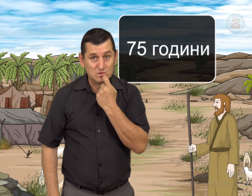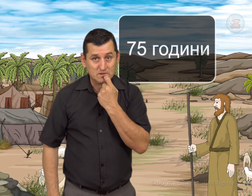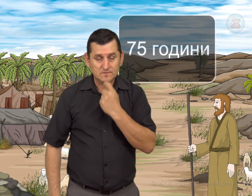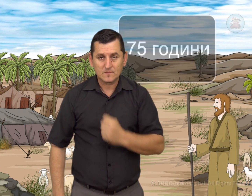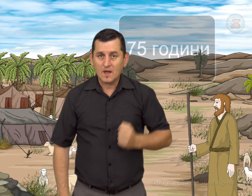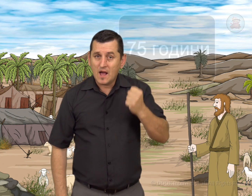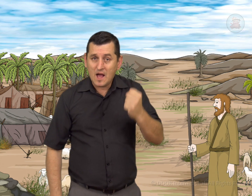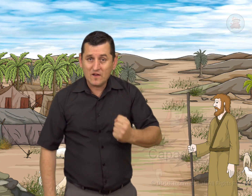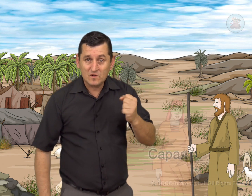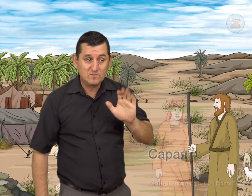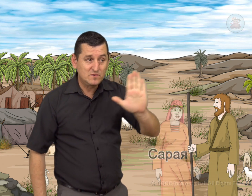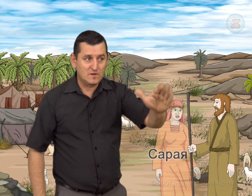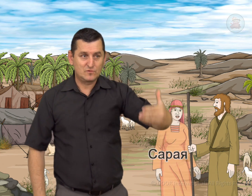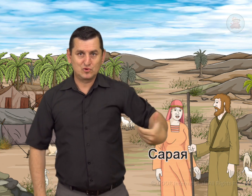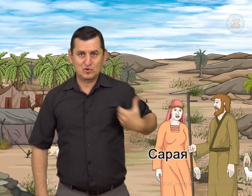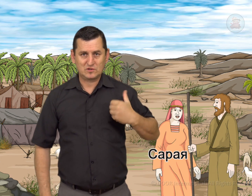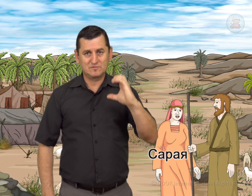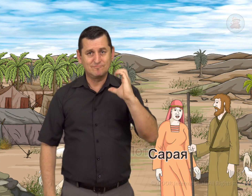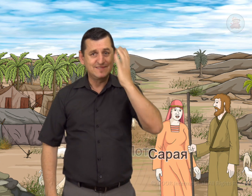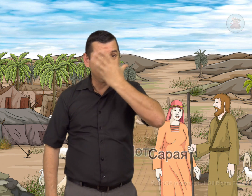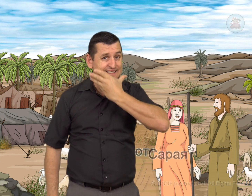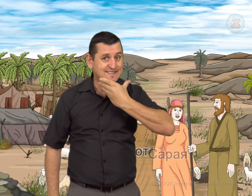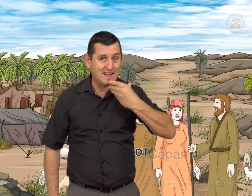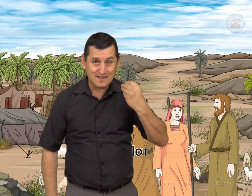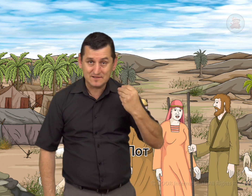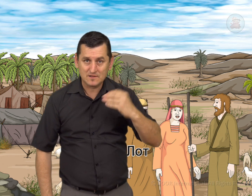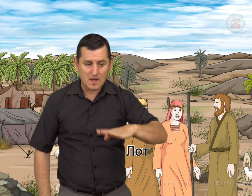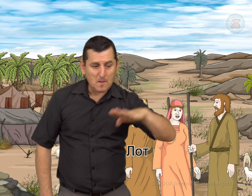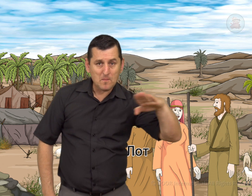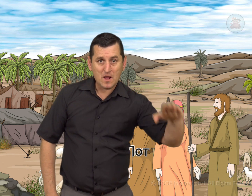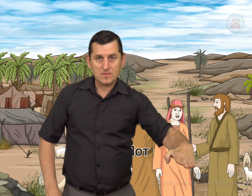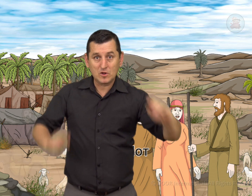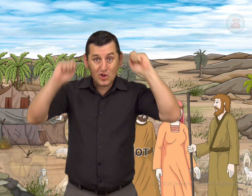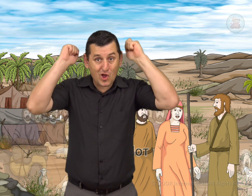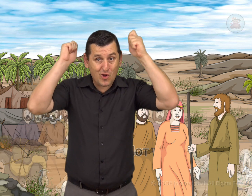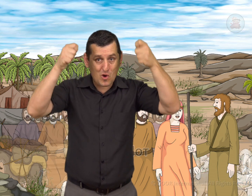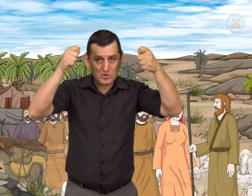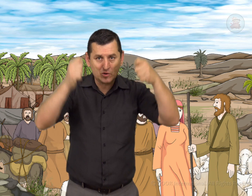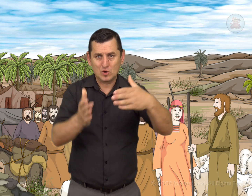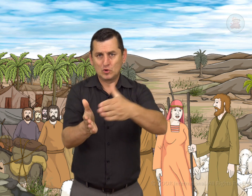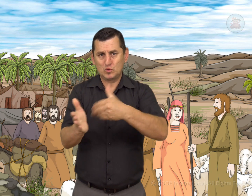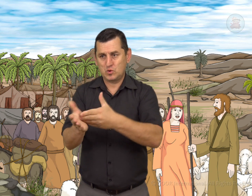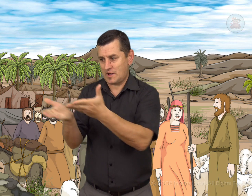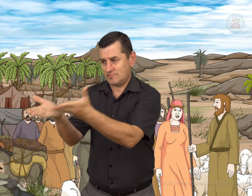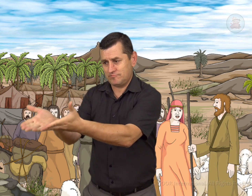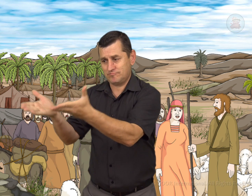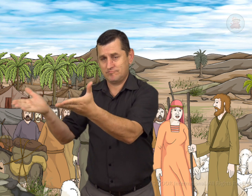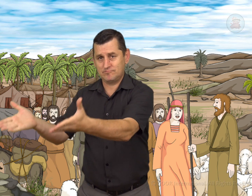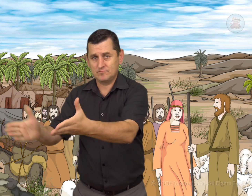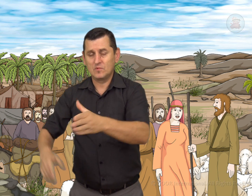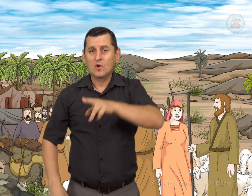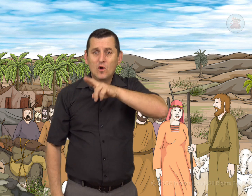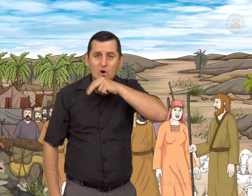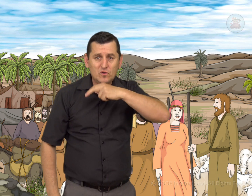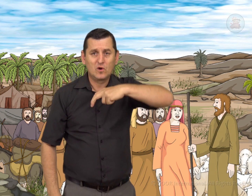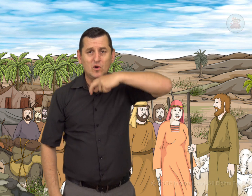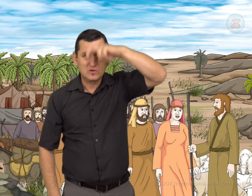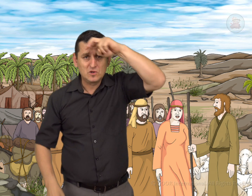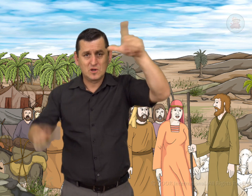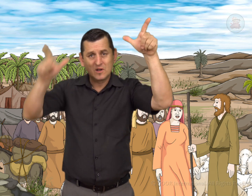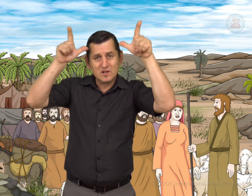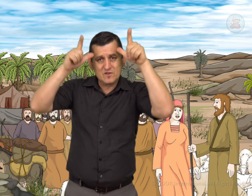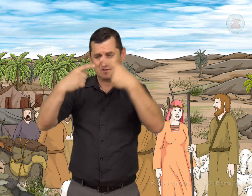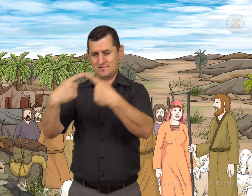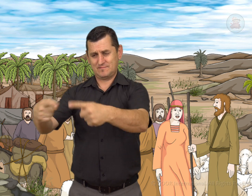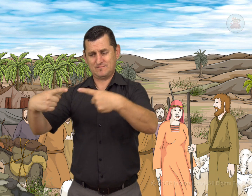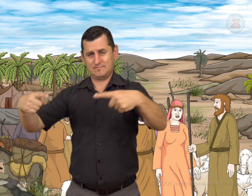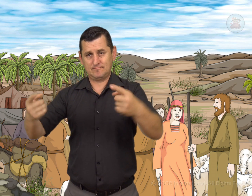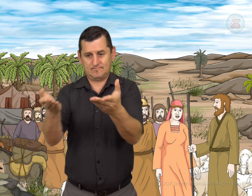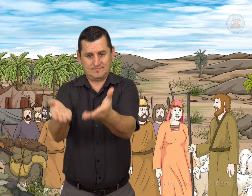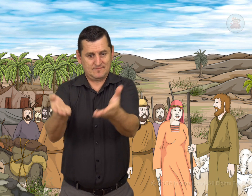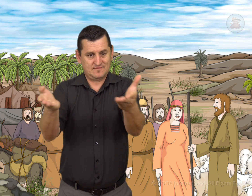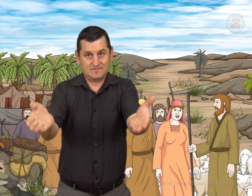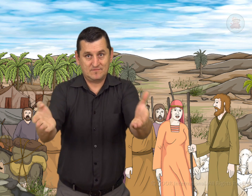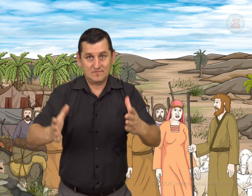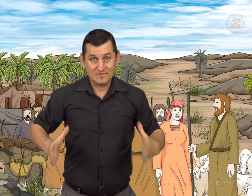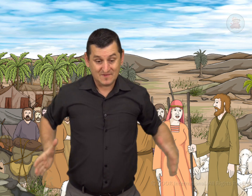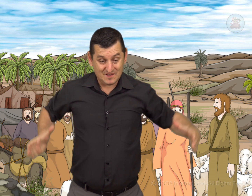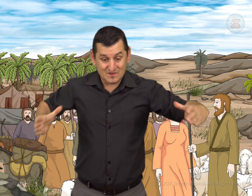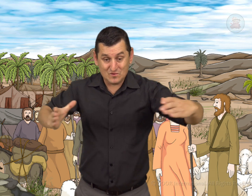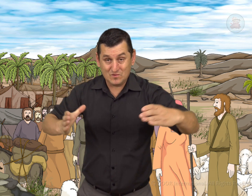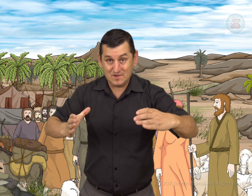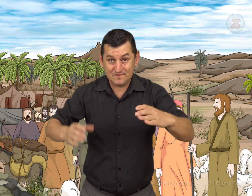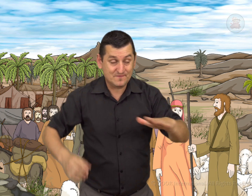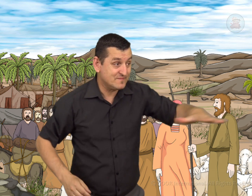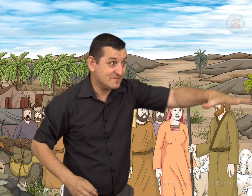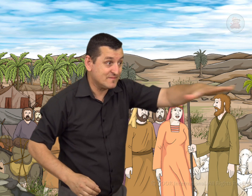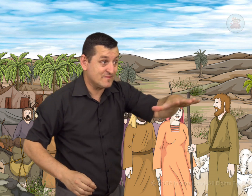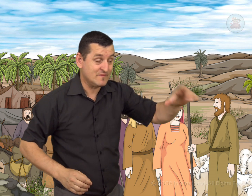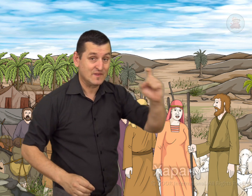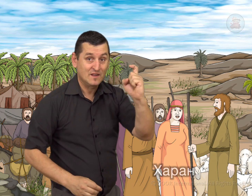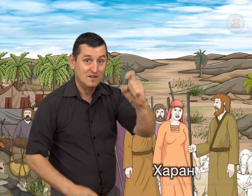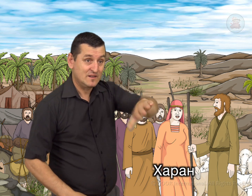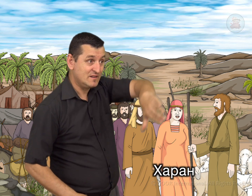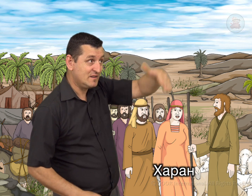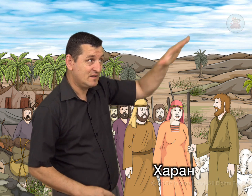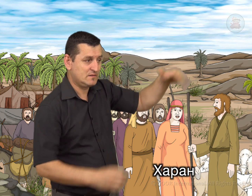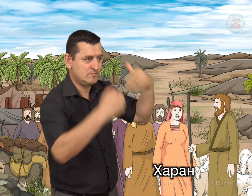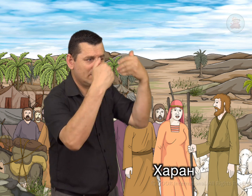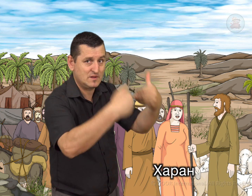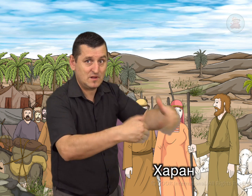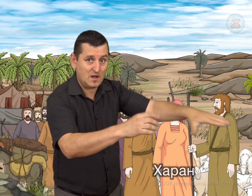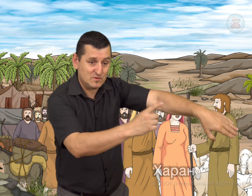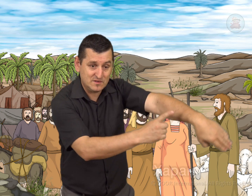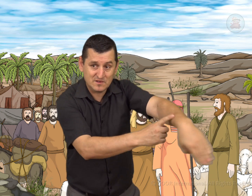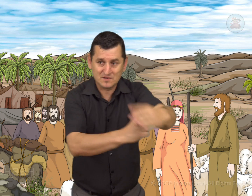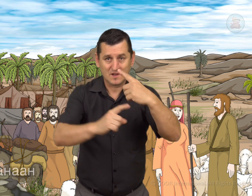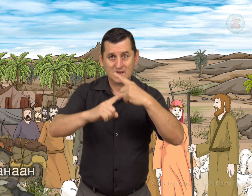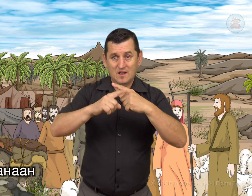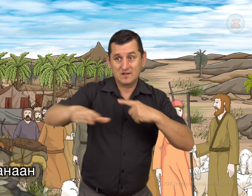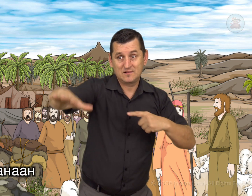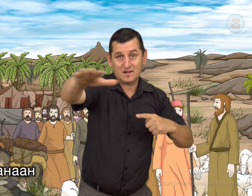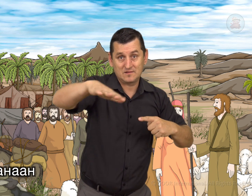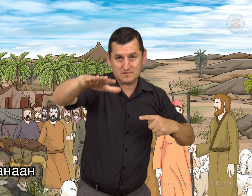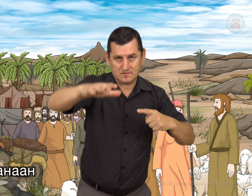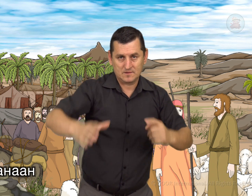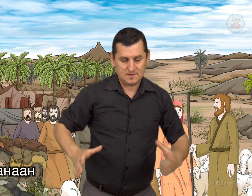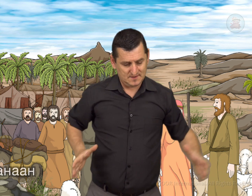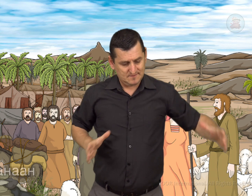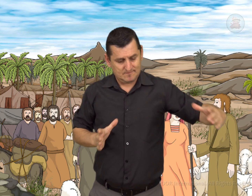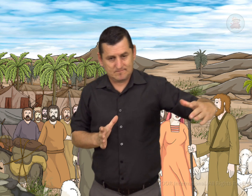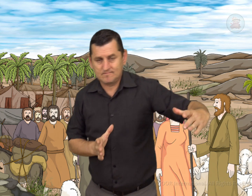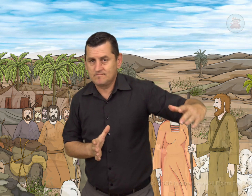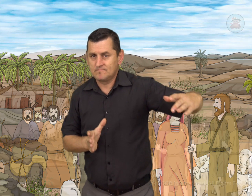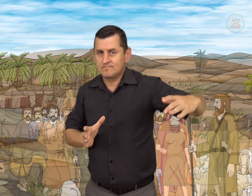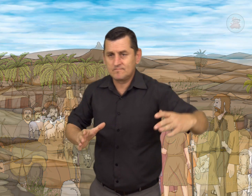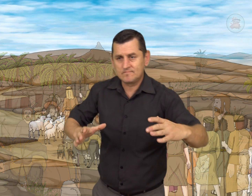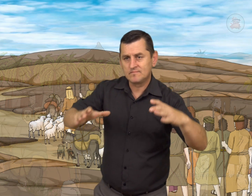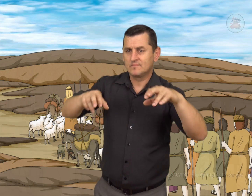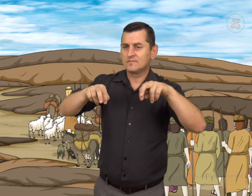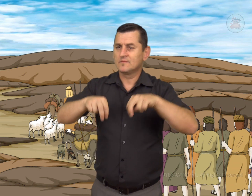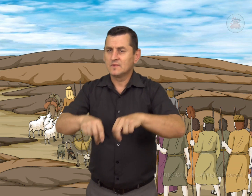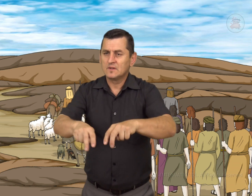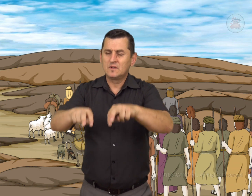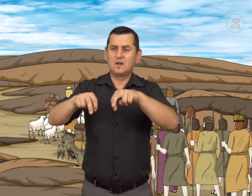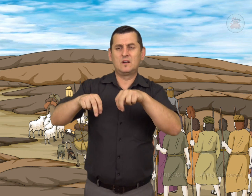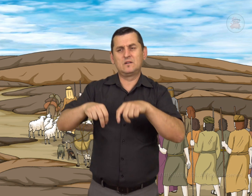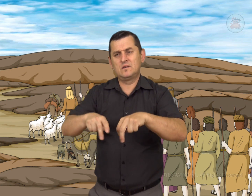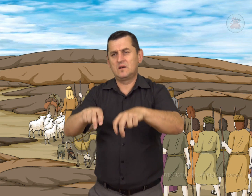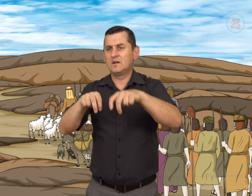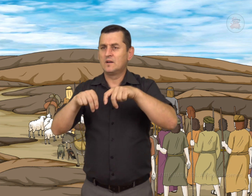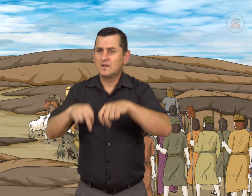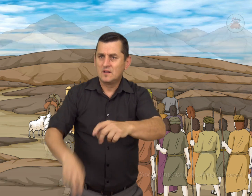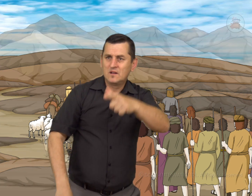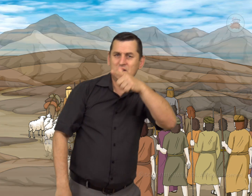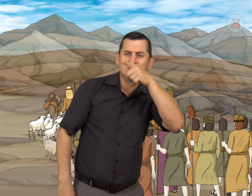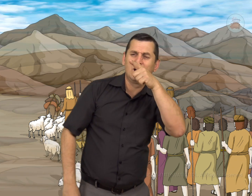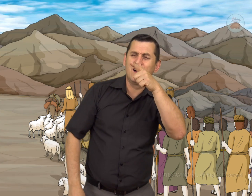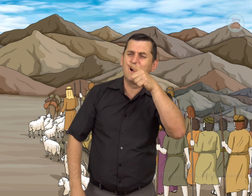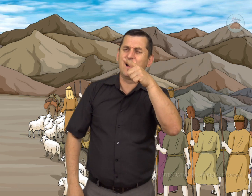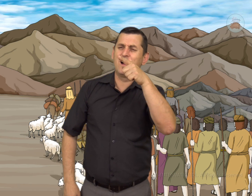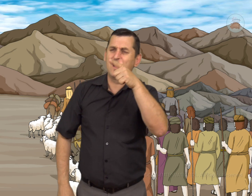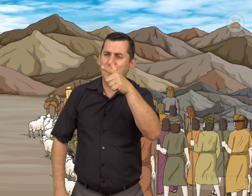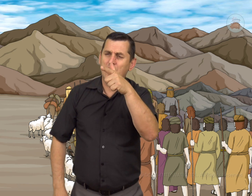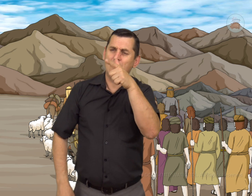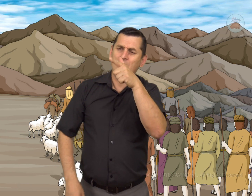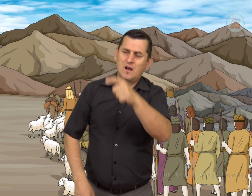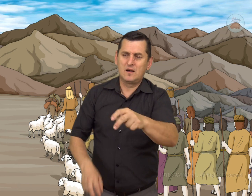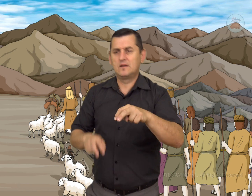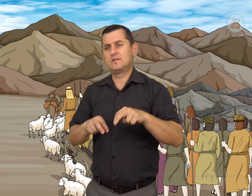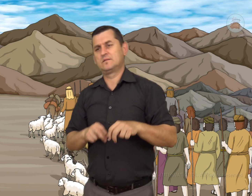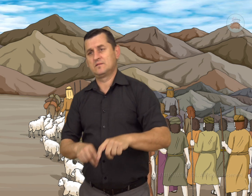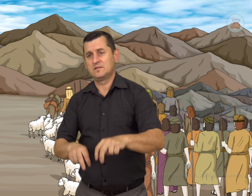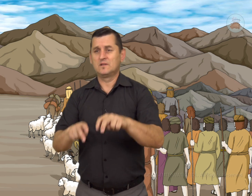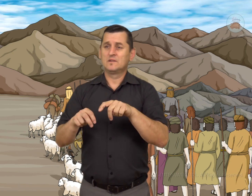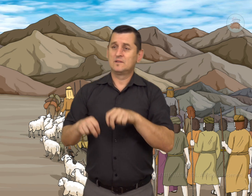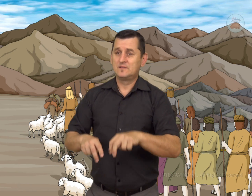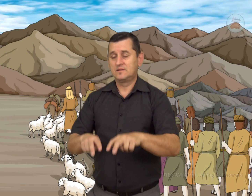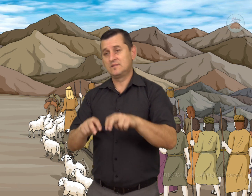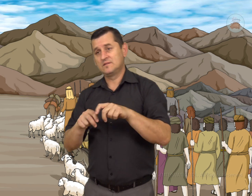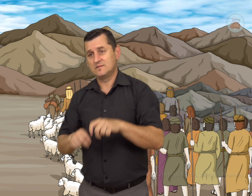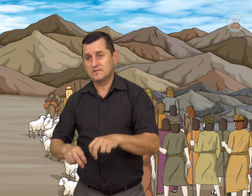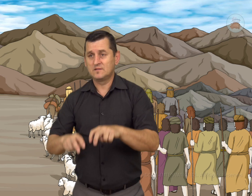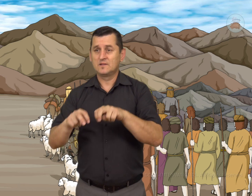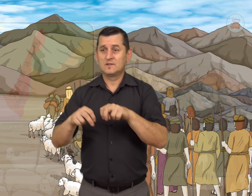And Abram took his wife Sarai, his nephew Lot, and all the possessions and people they had acquired in Haran, and set out for the land of Canaan.